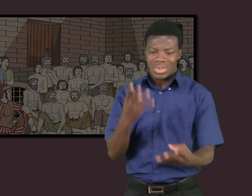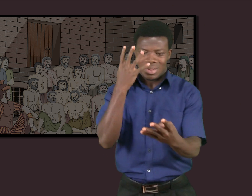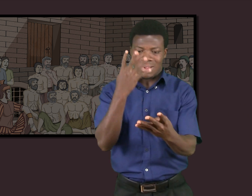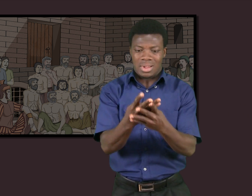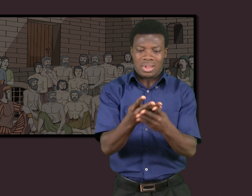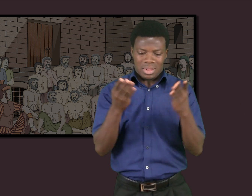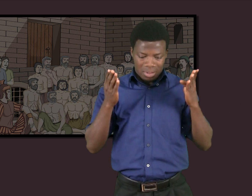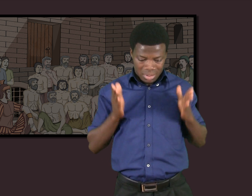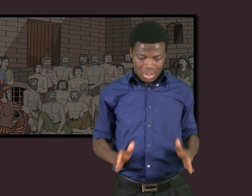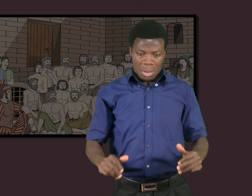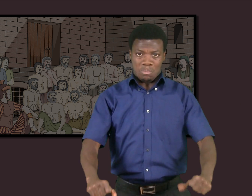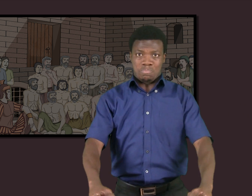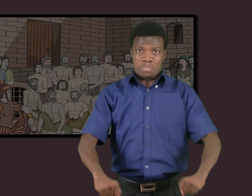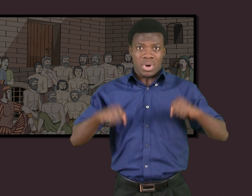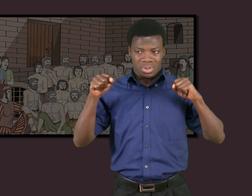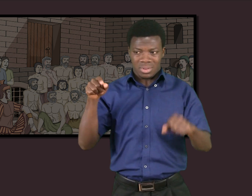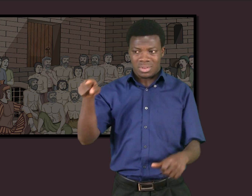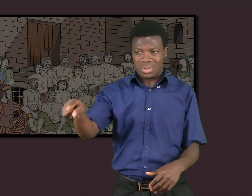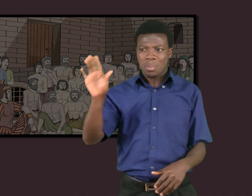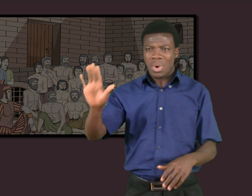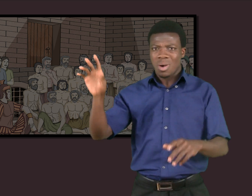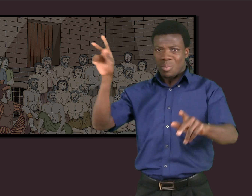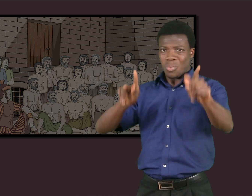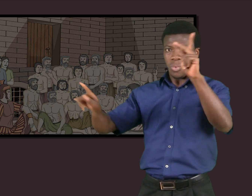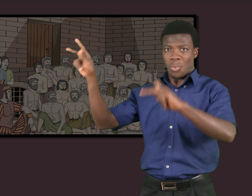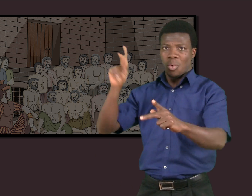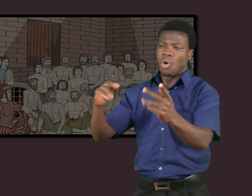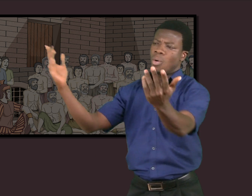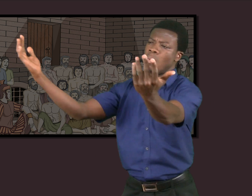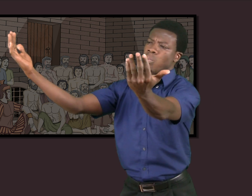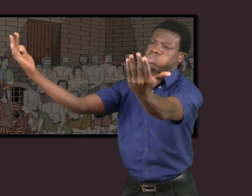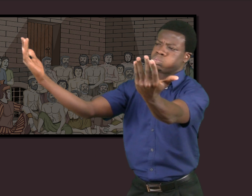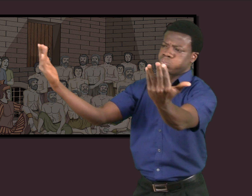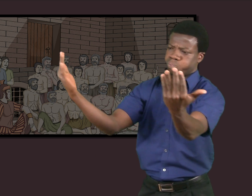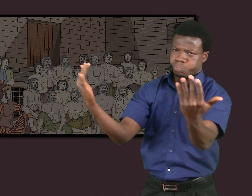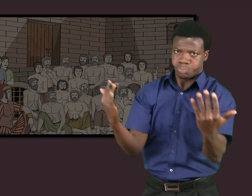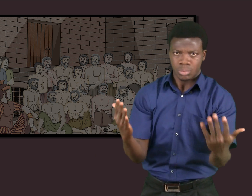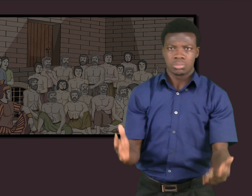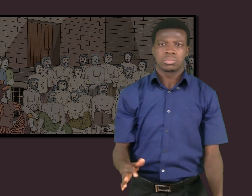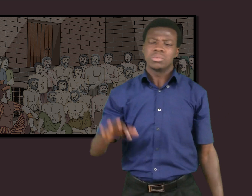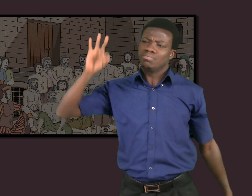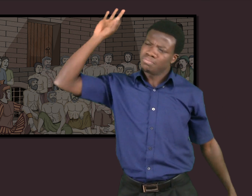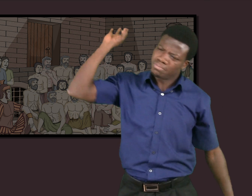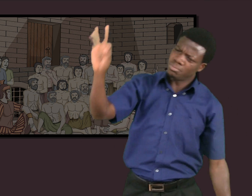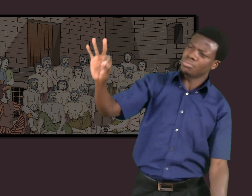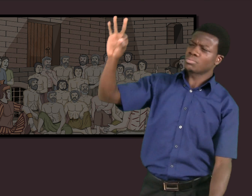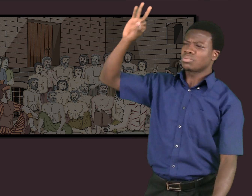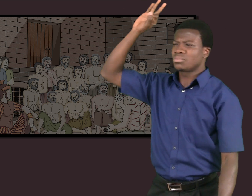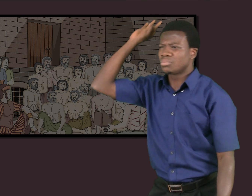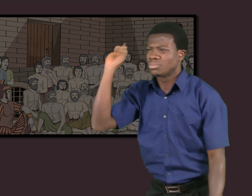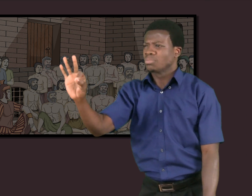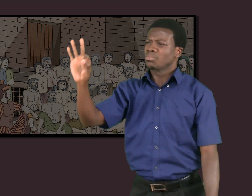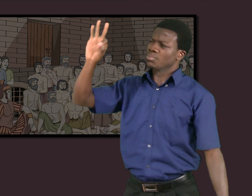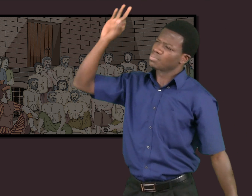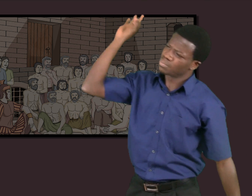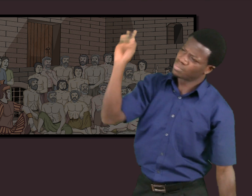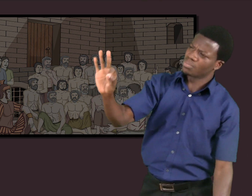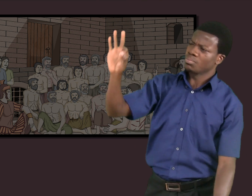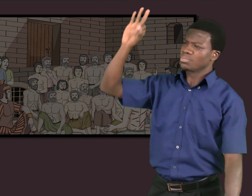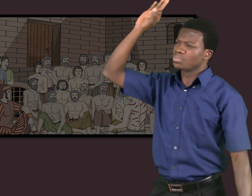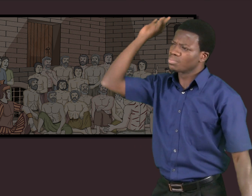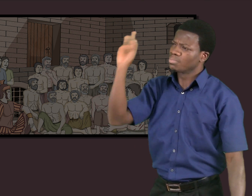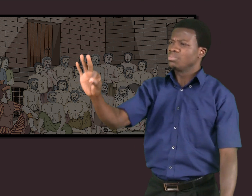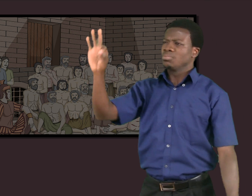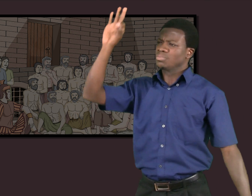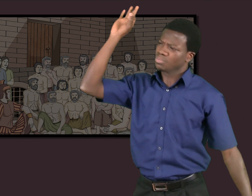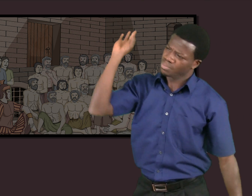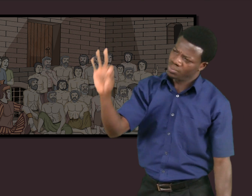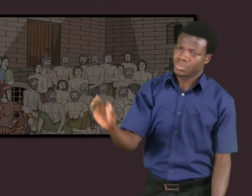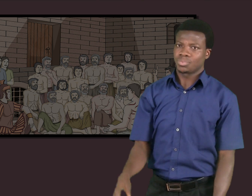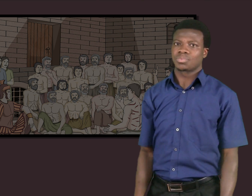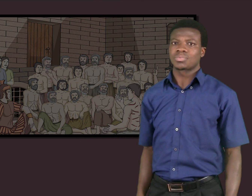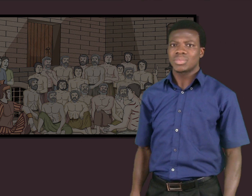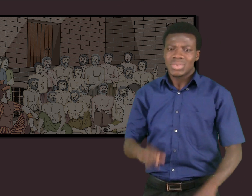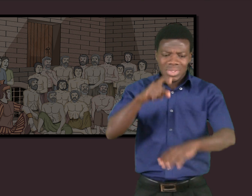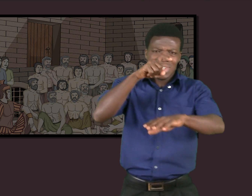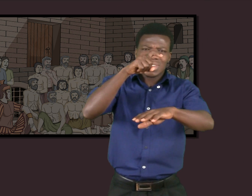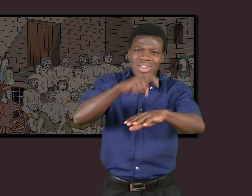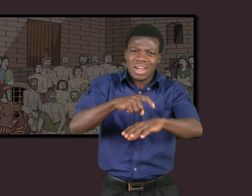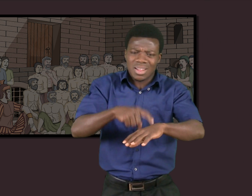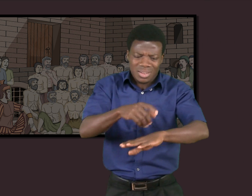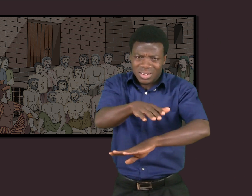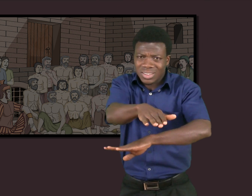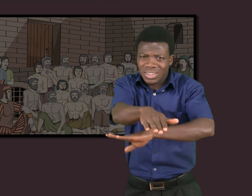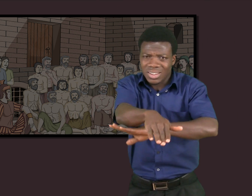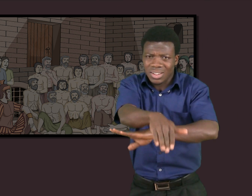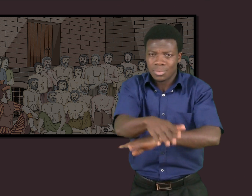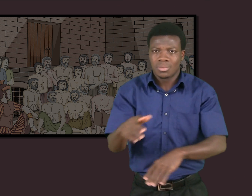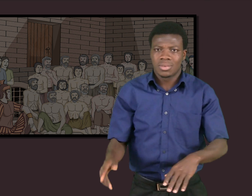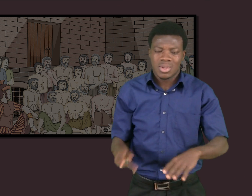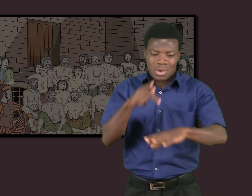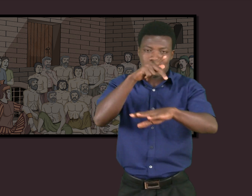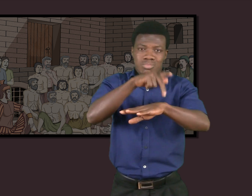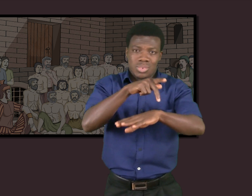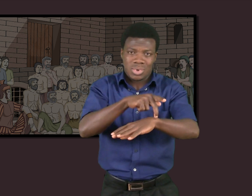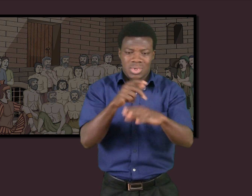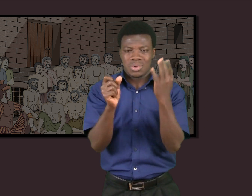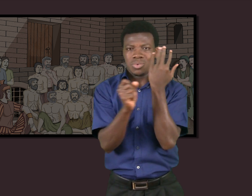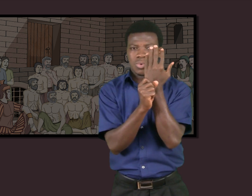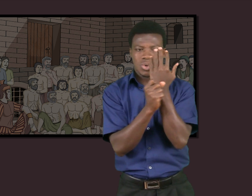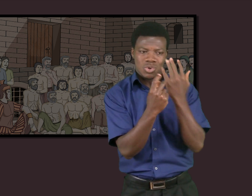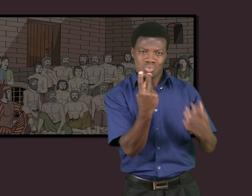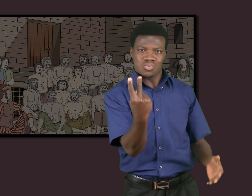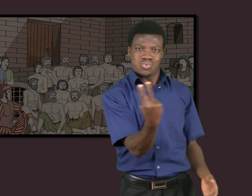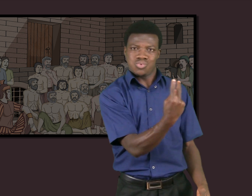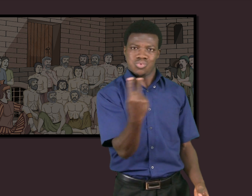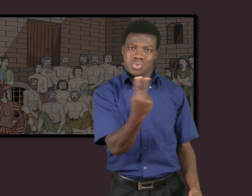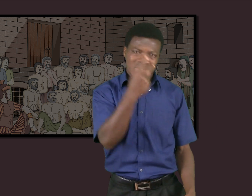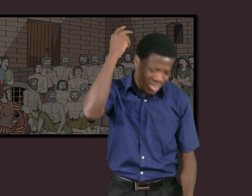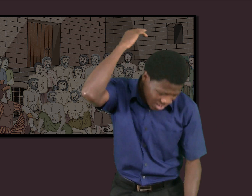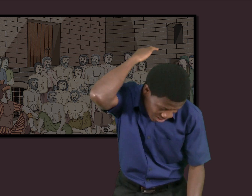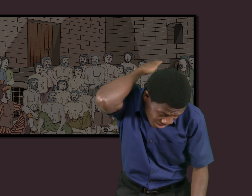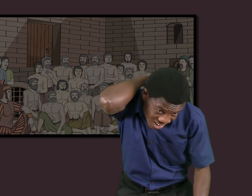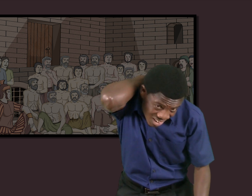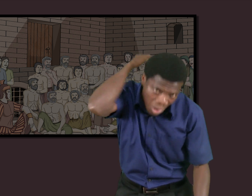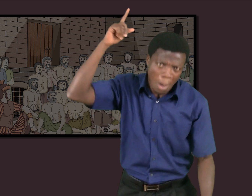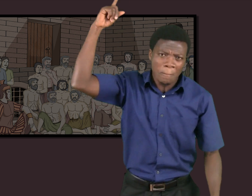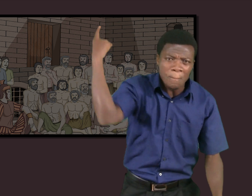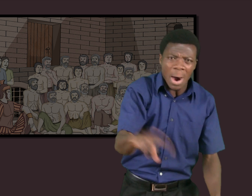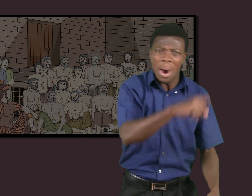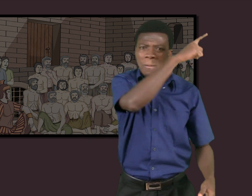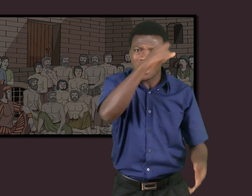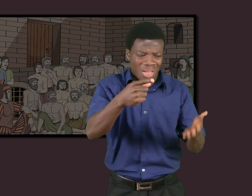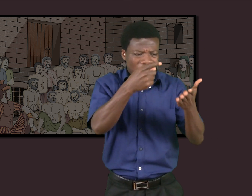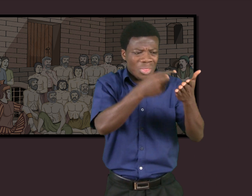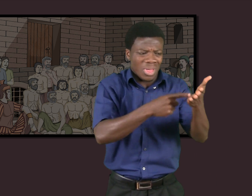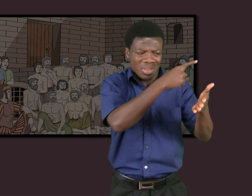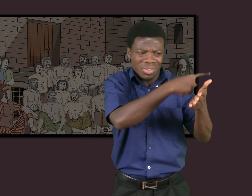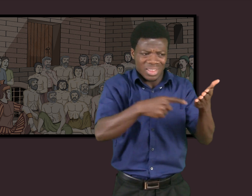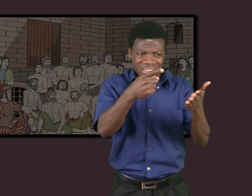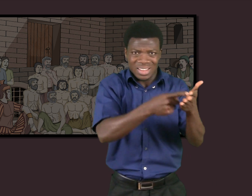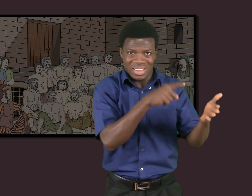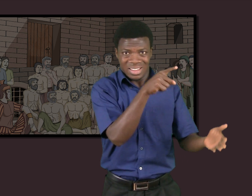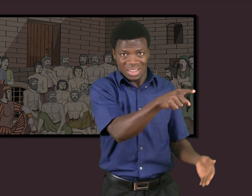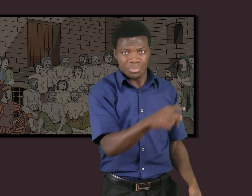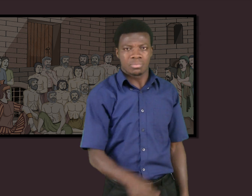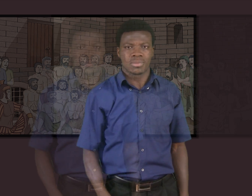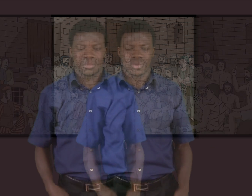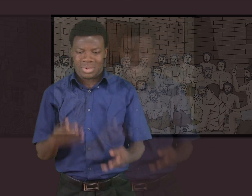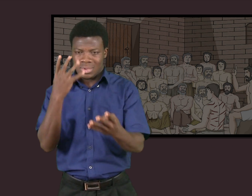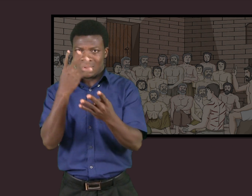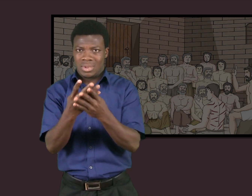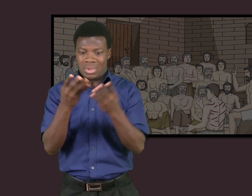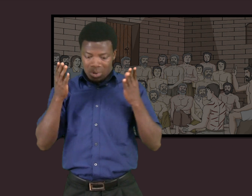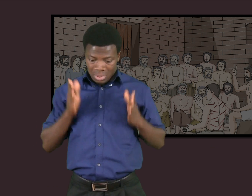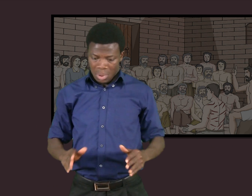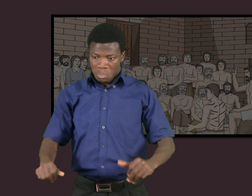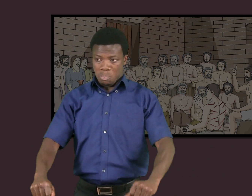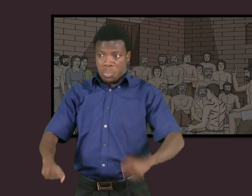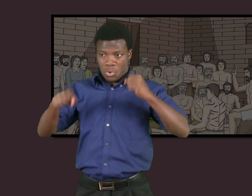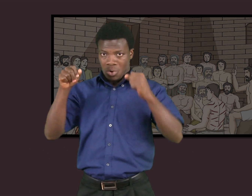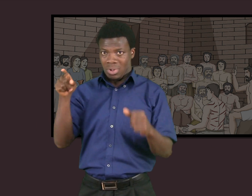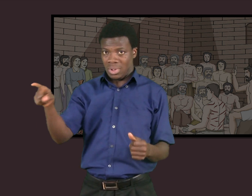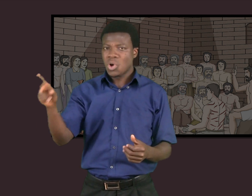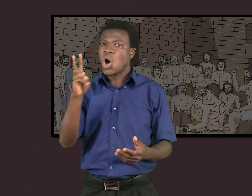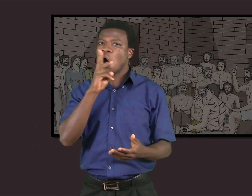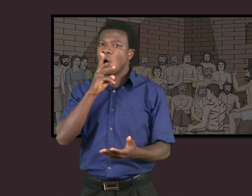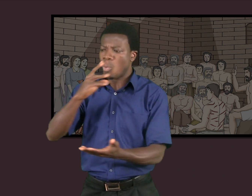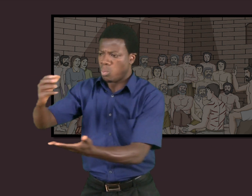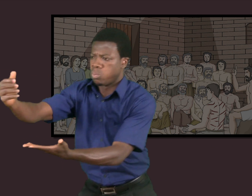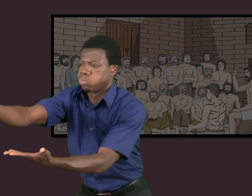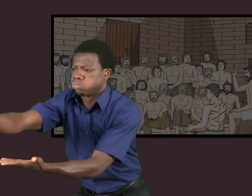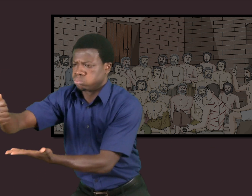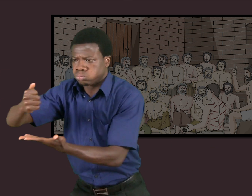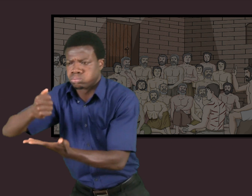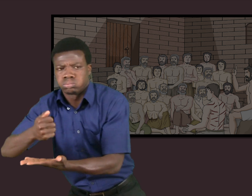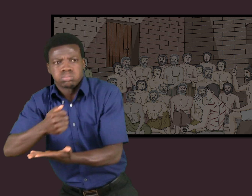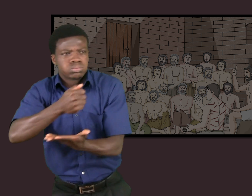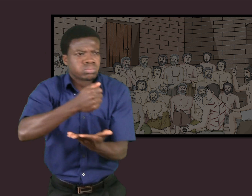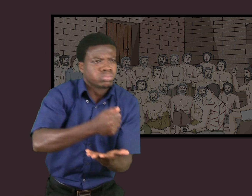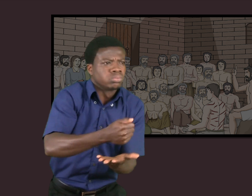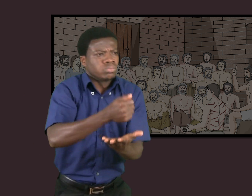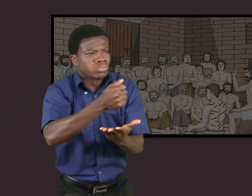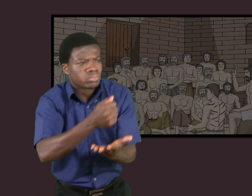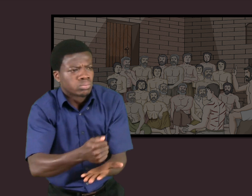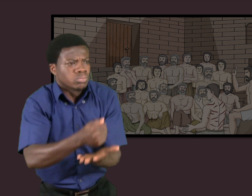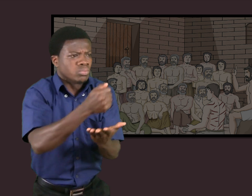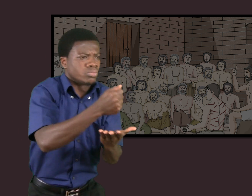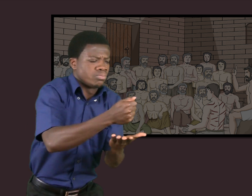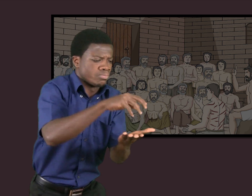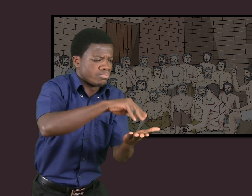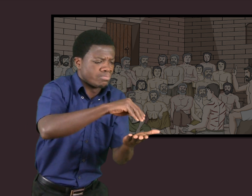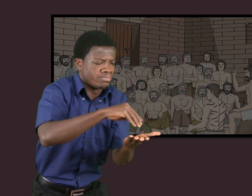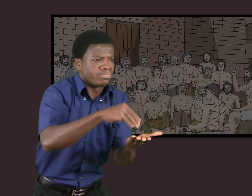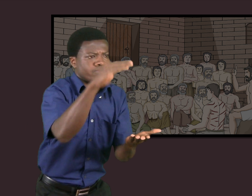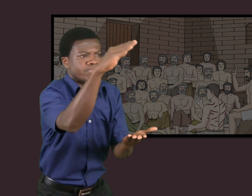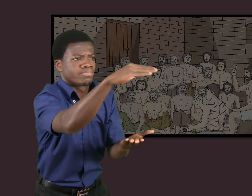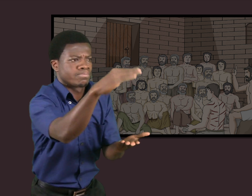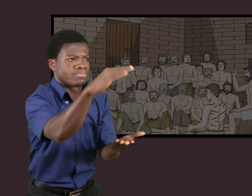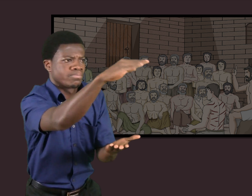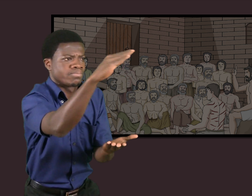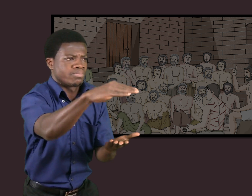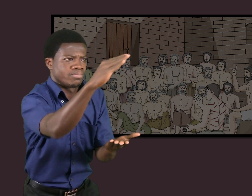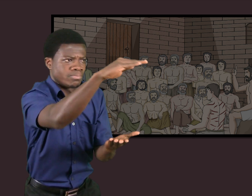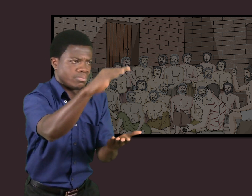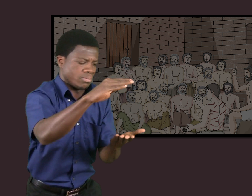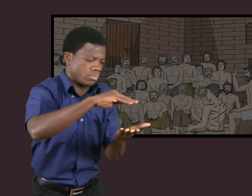Then Paul and Silas spoke the word of the Lord to him and to everyone in his house.